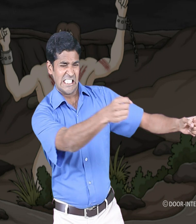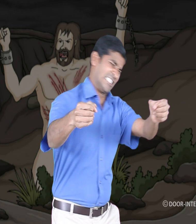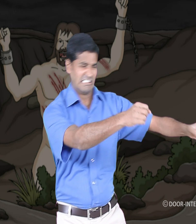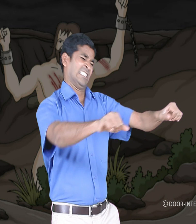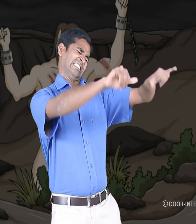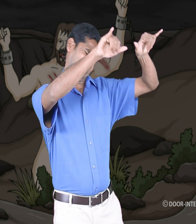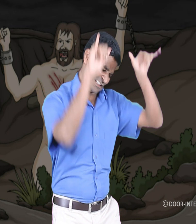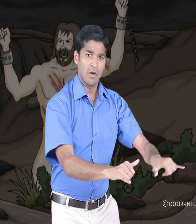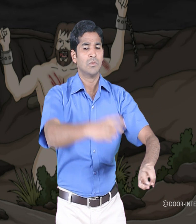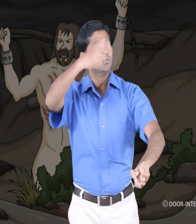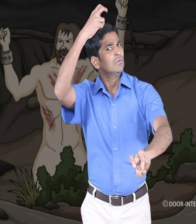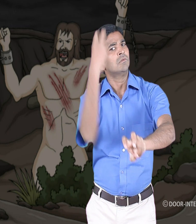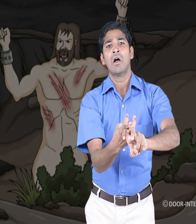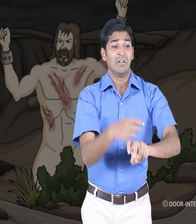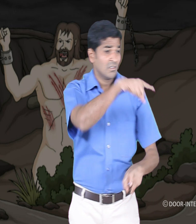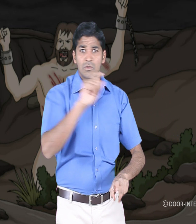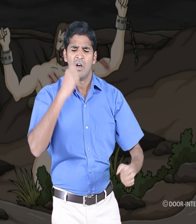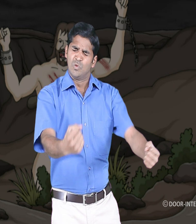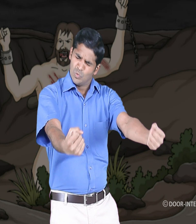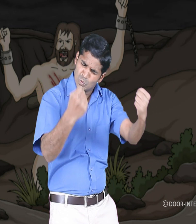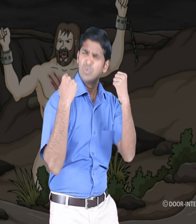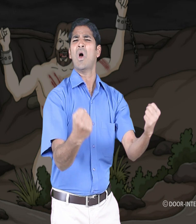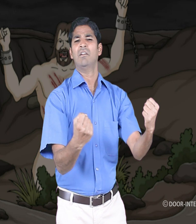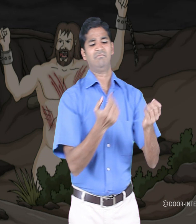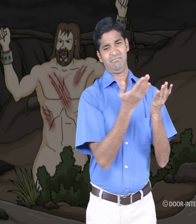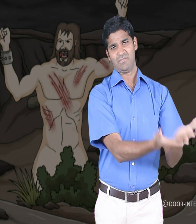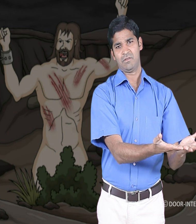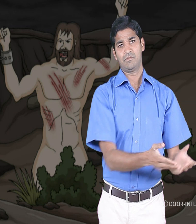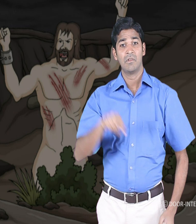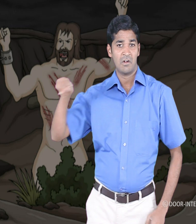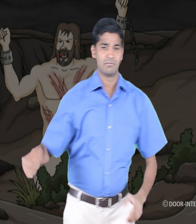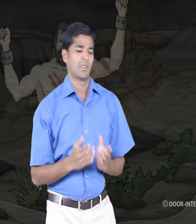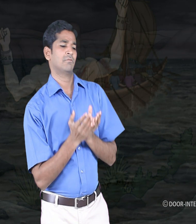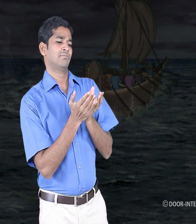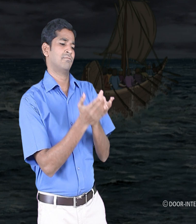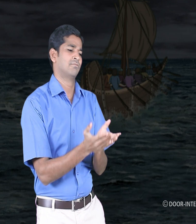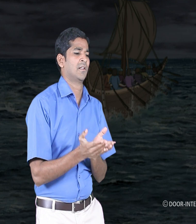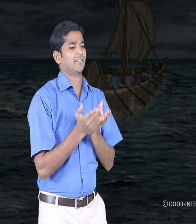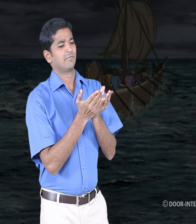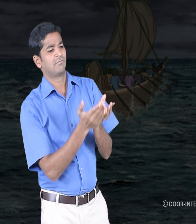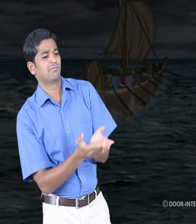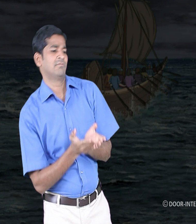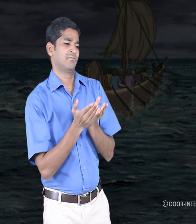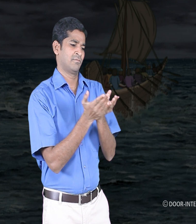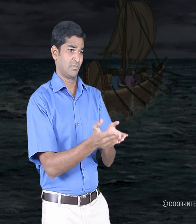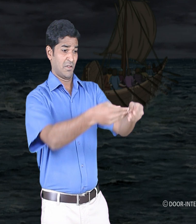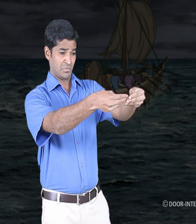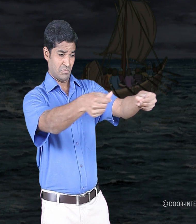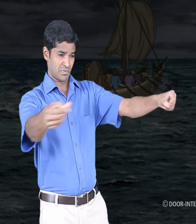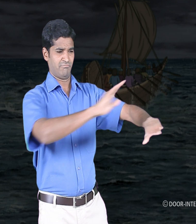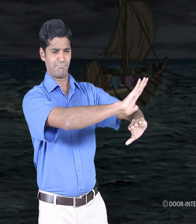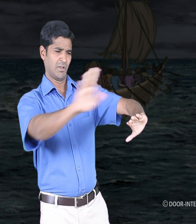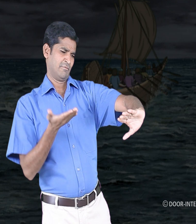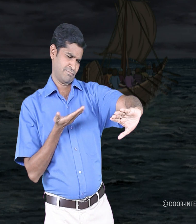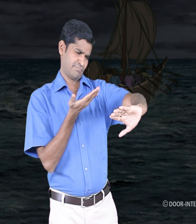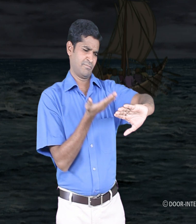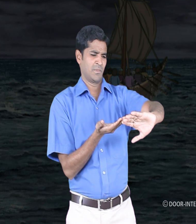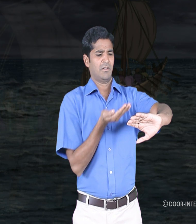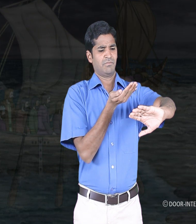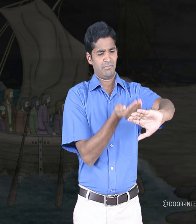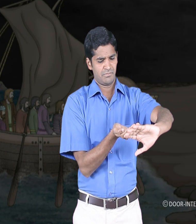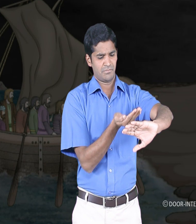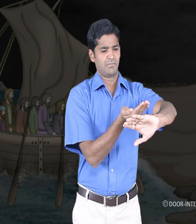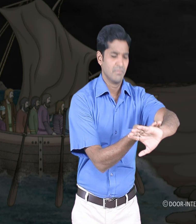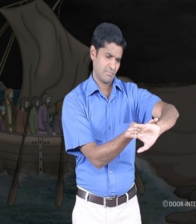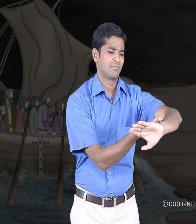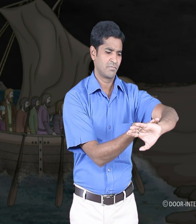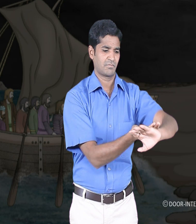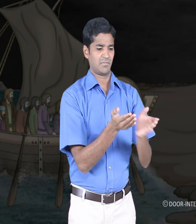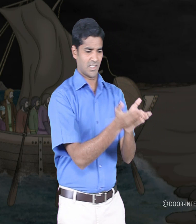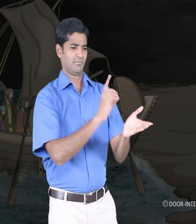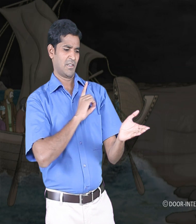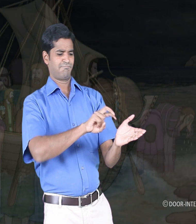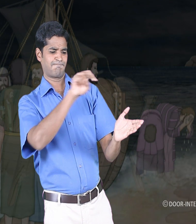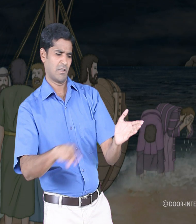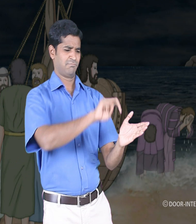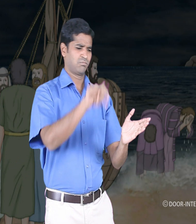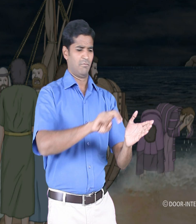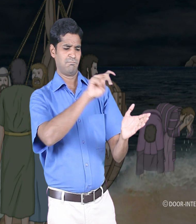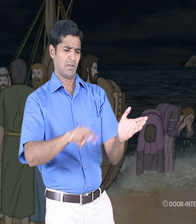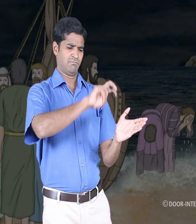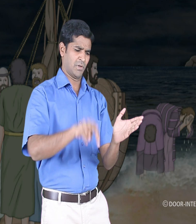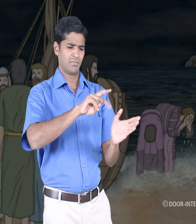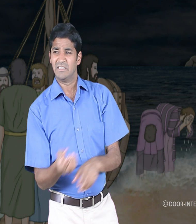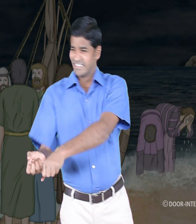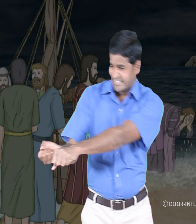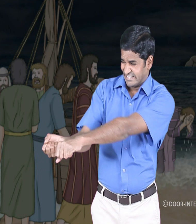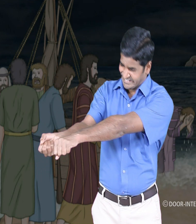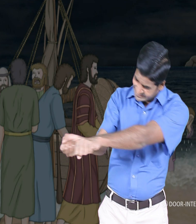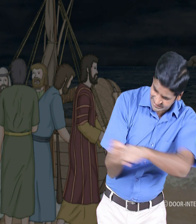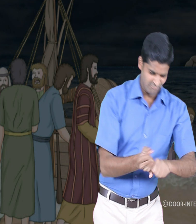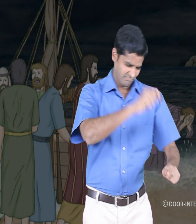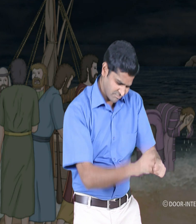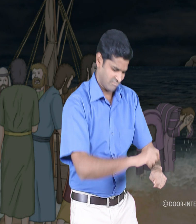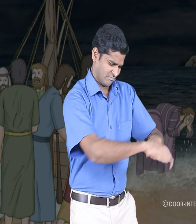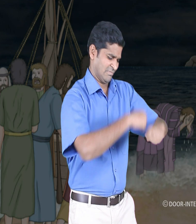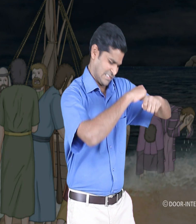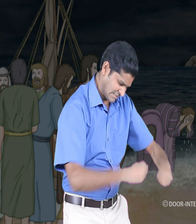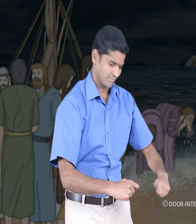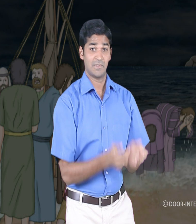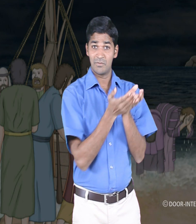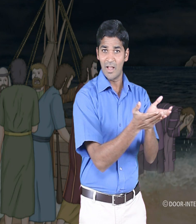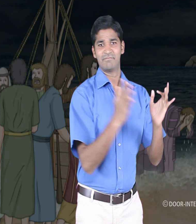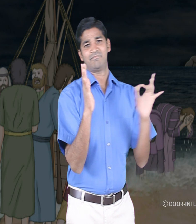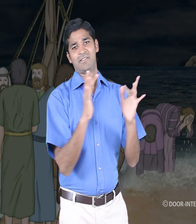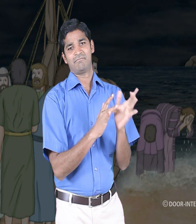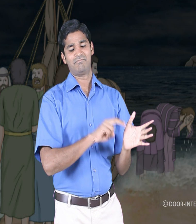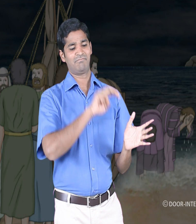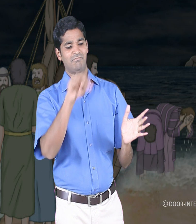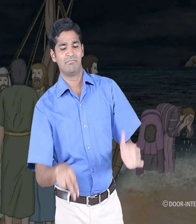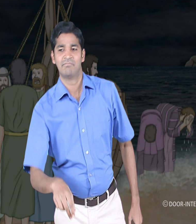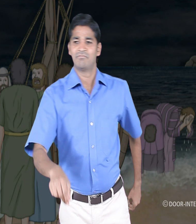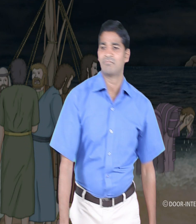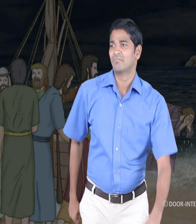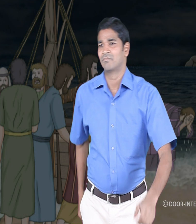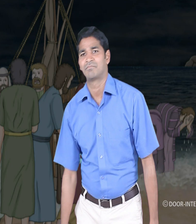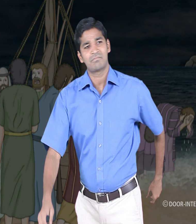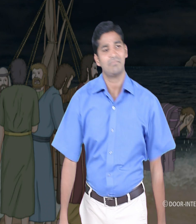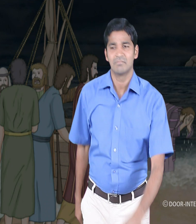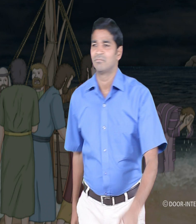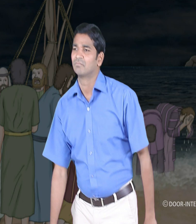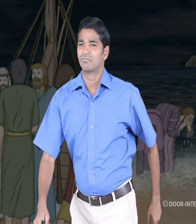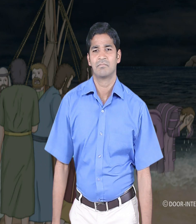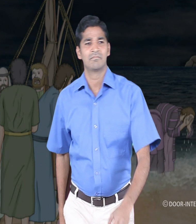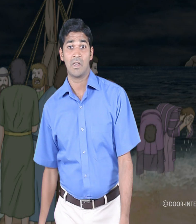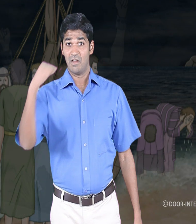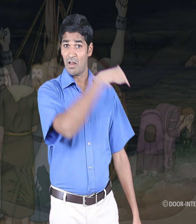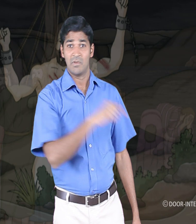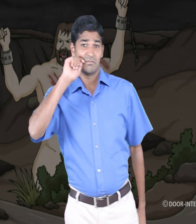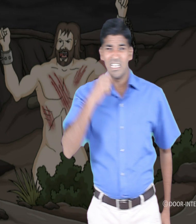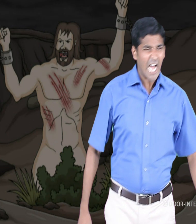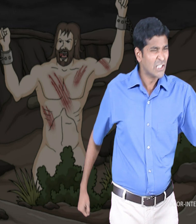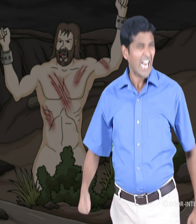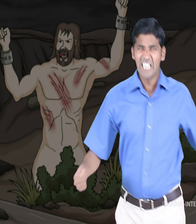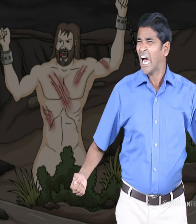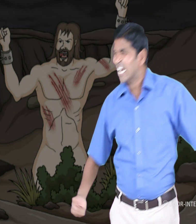When the man saw Jesus from a distance, he ran and fell on his knees before Him.